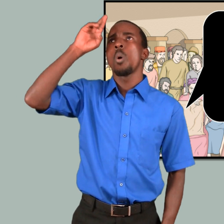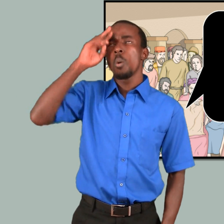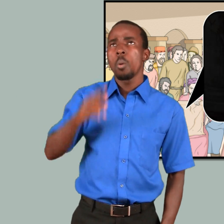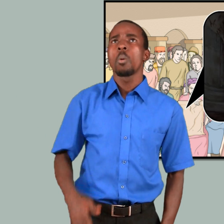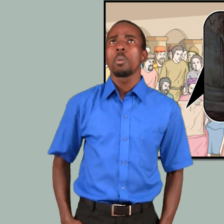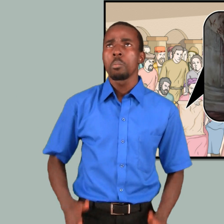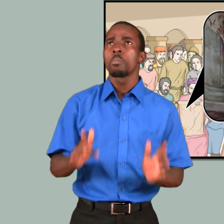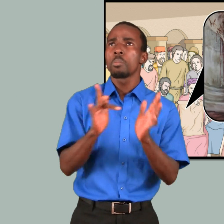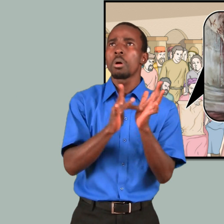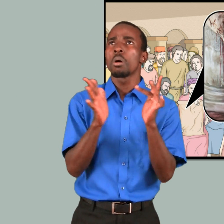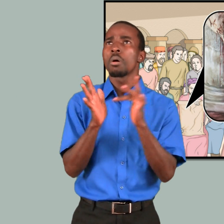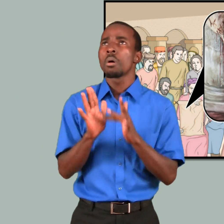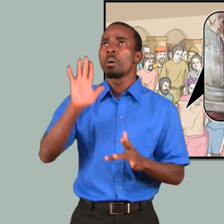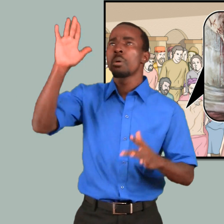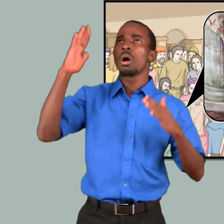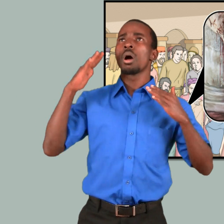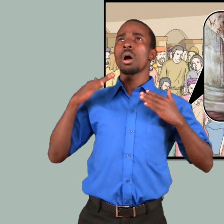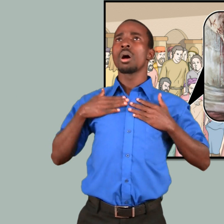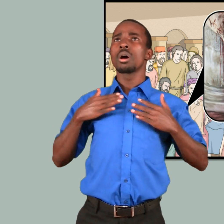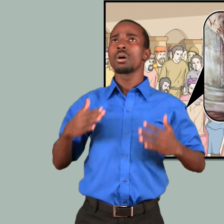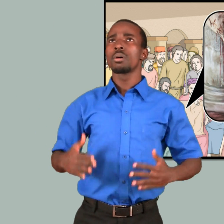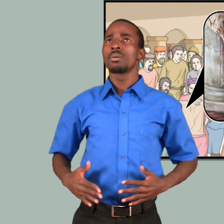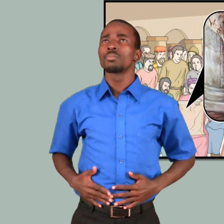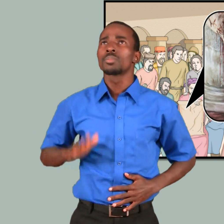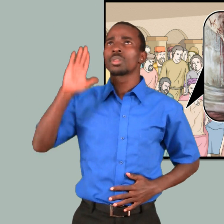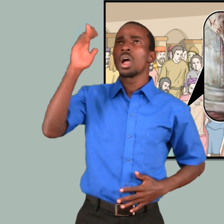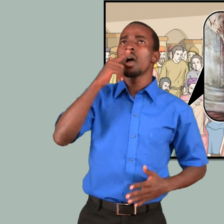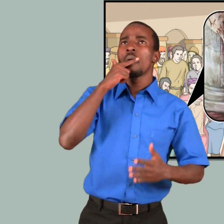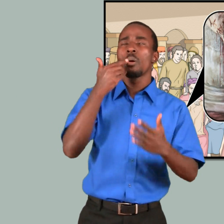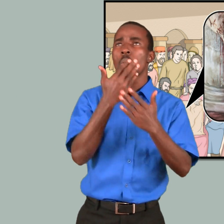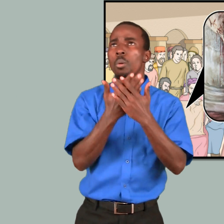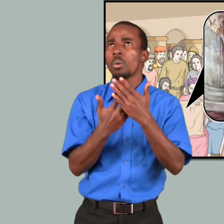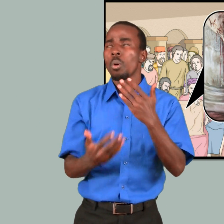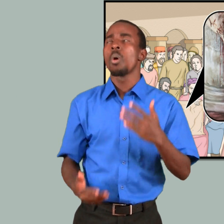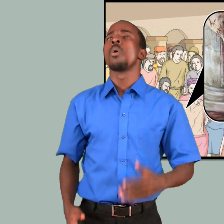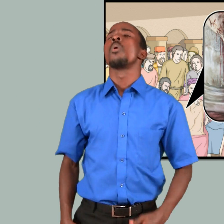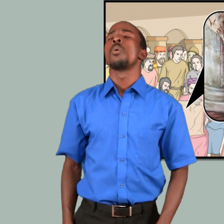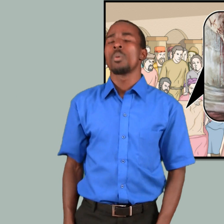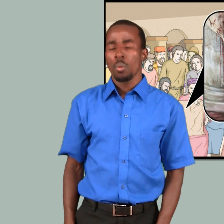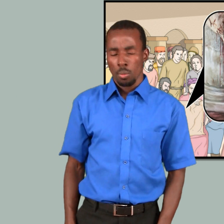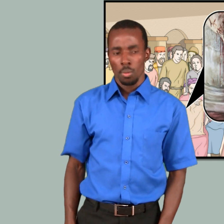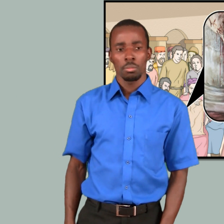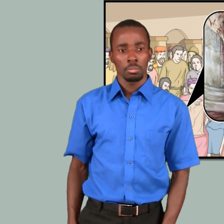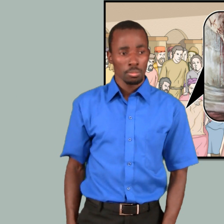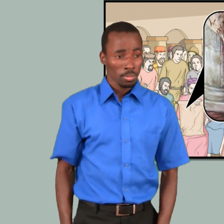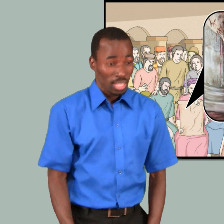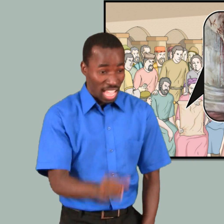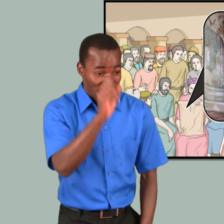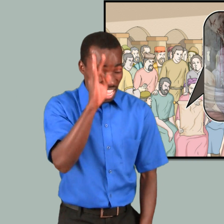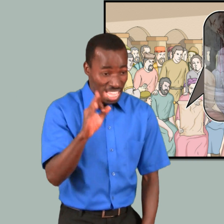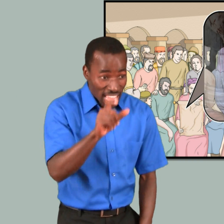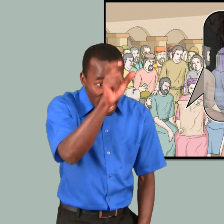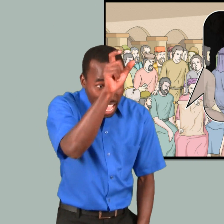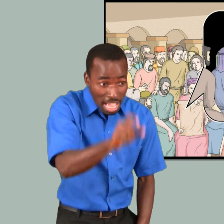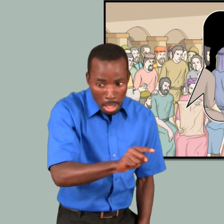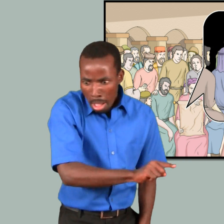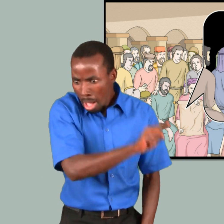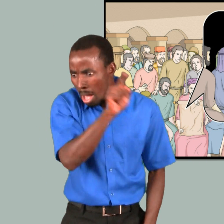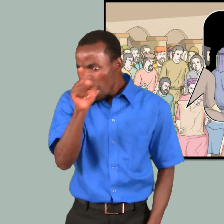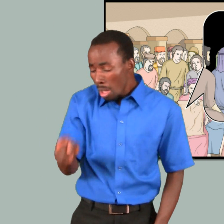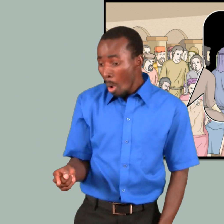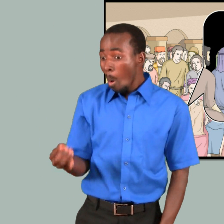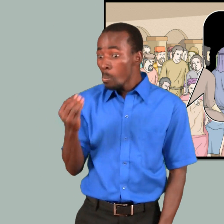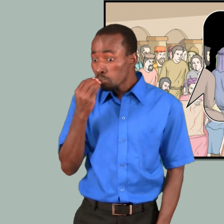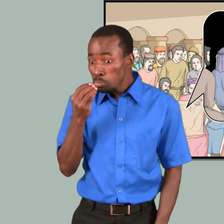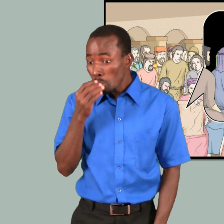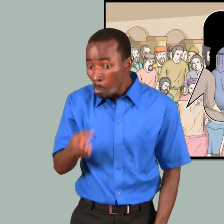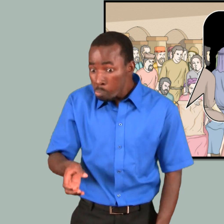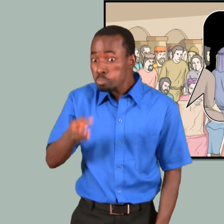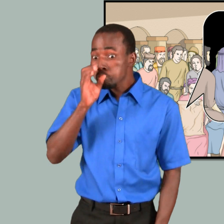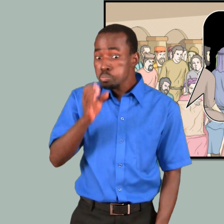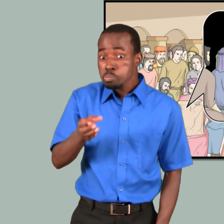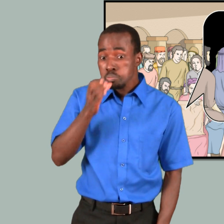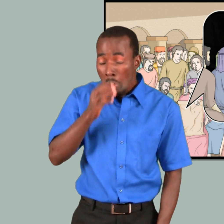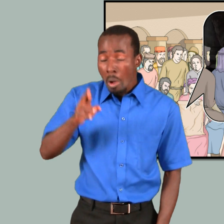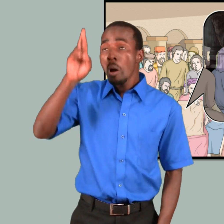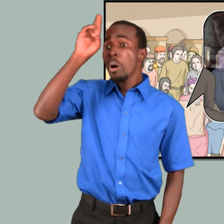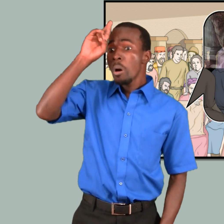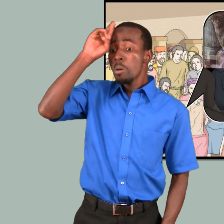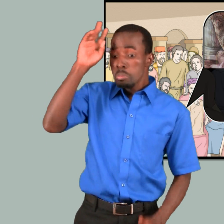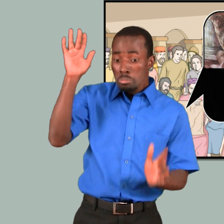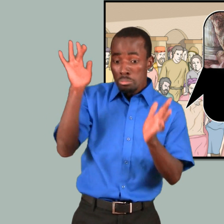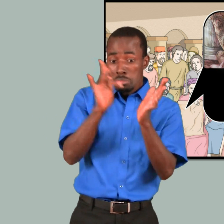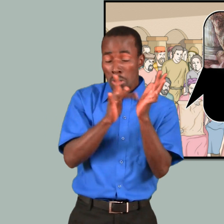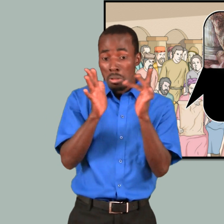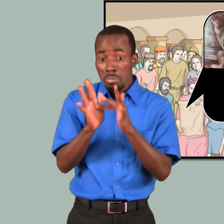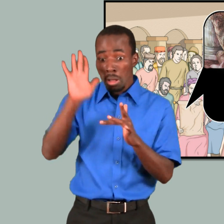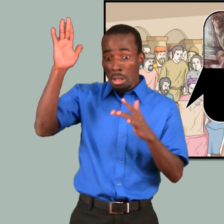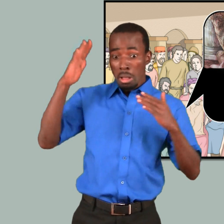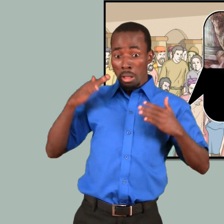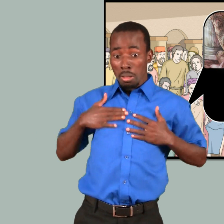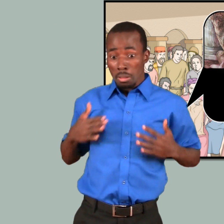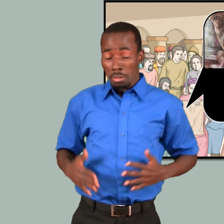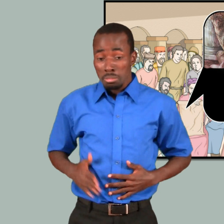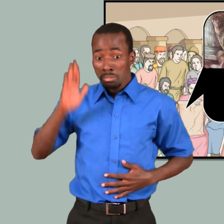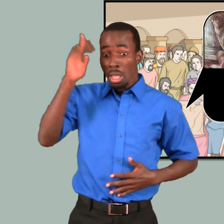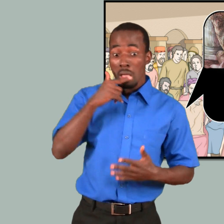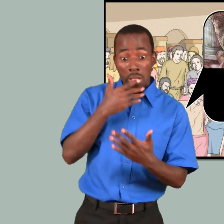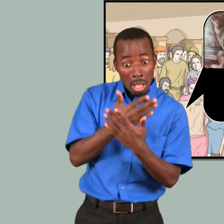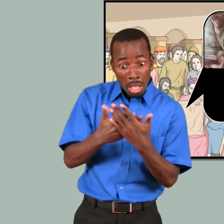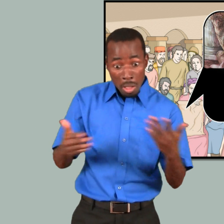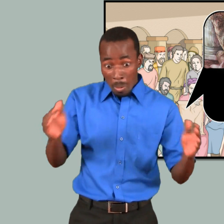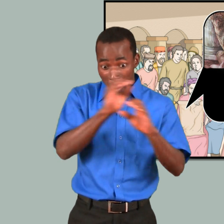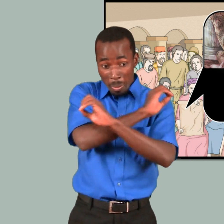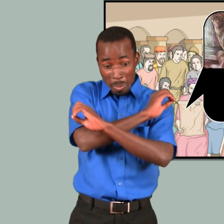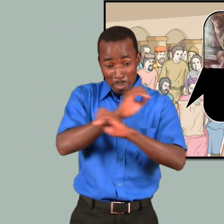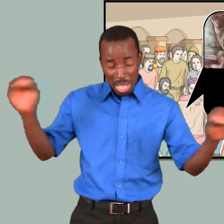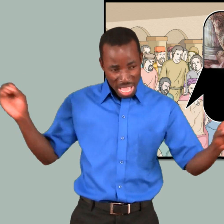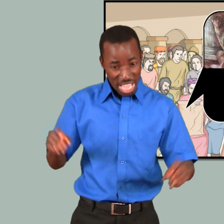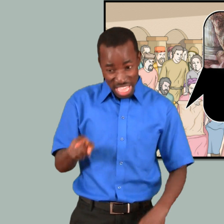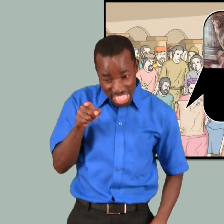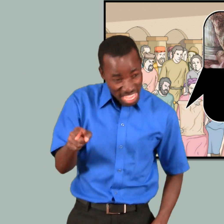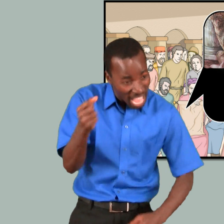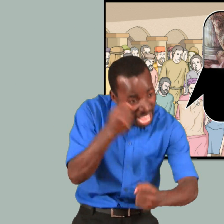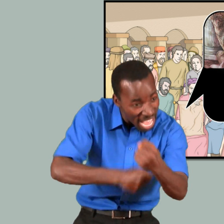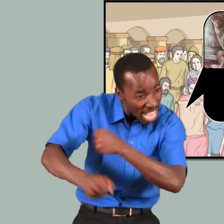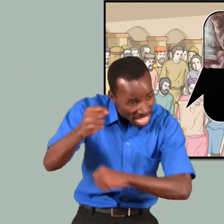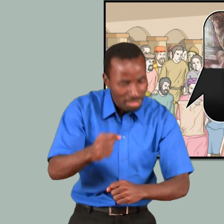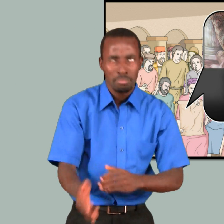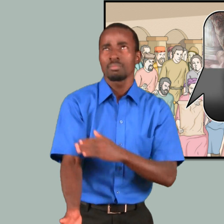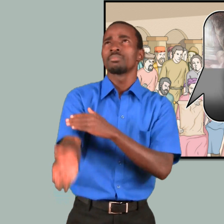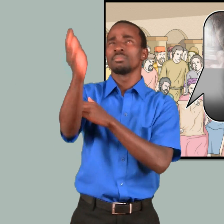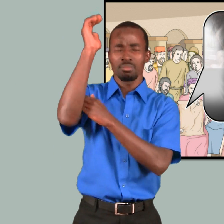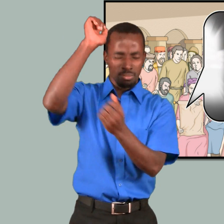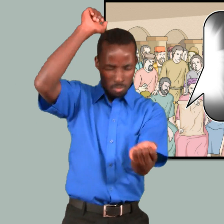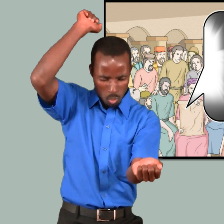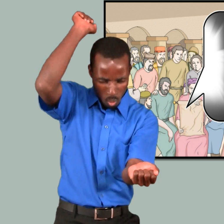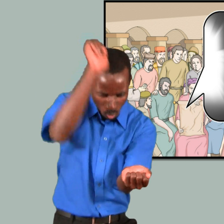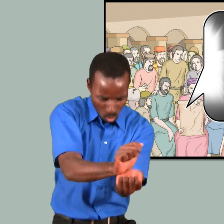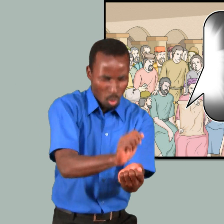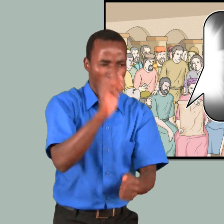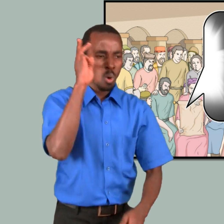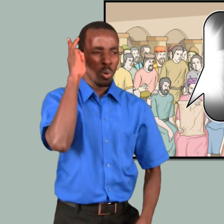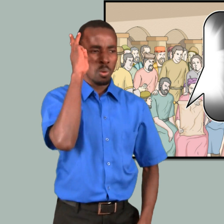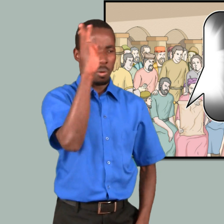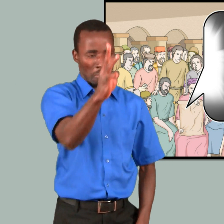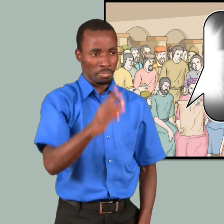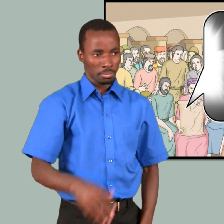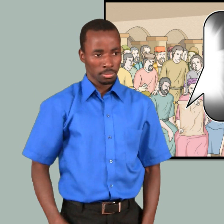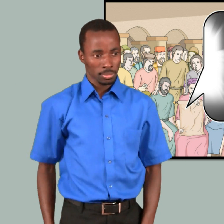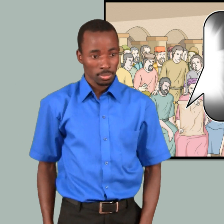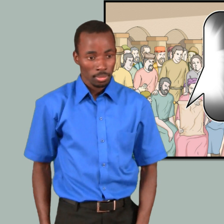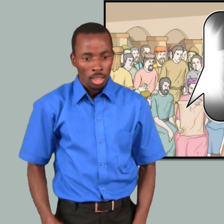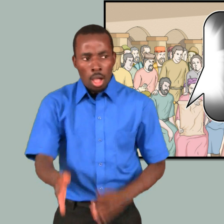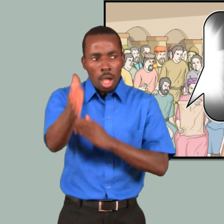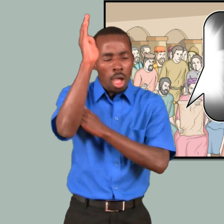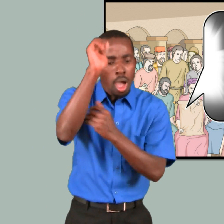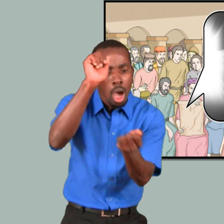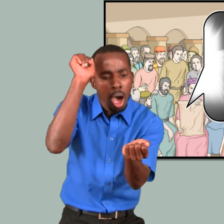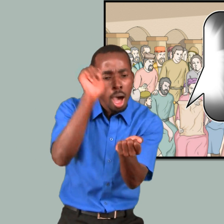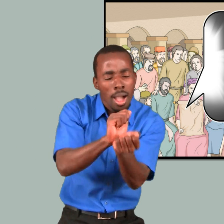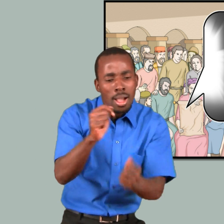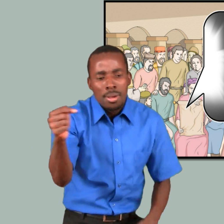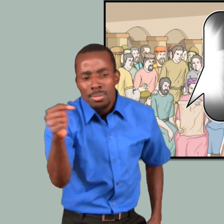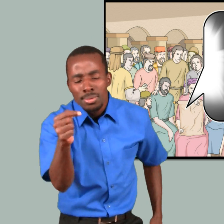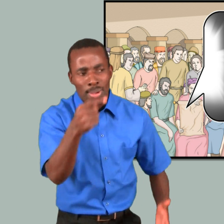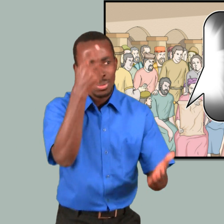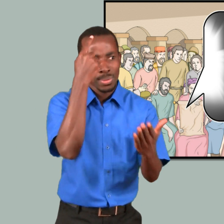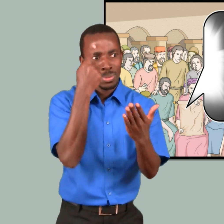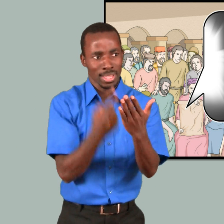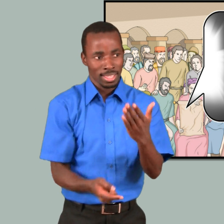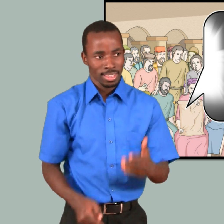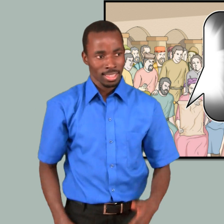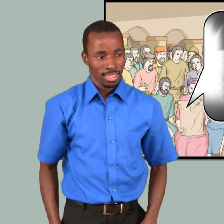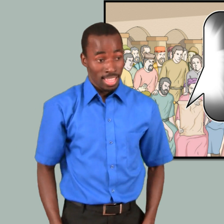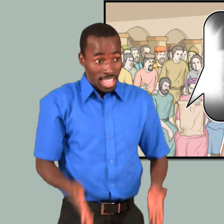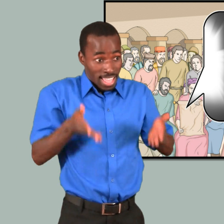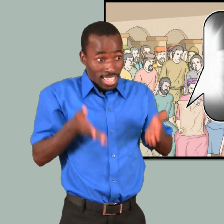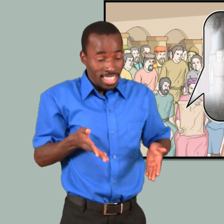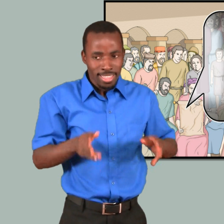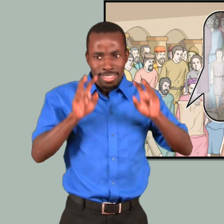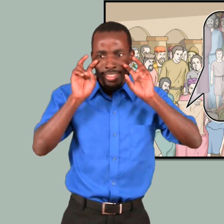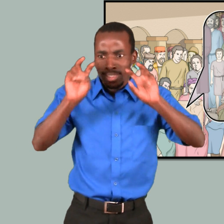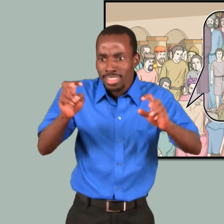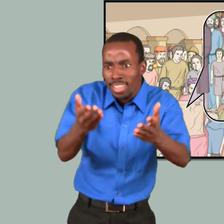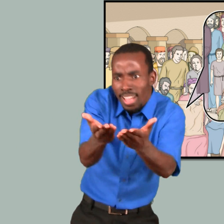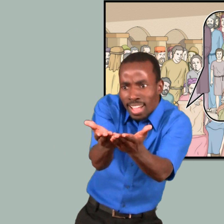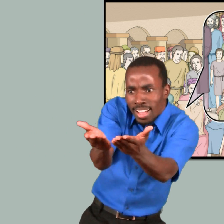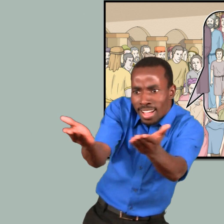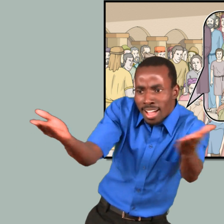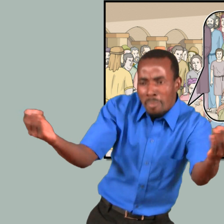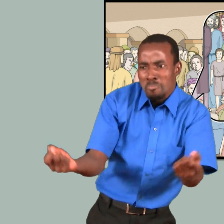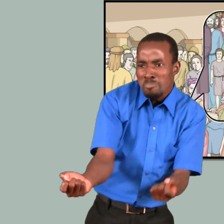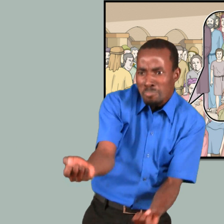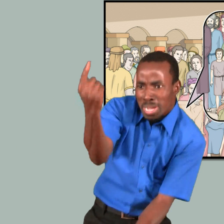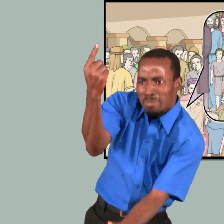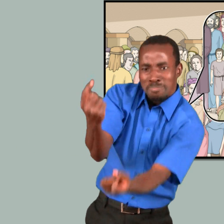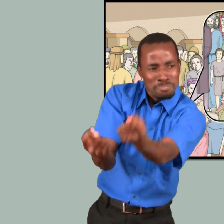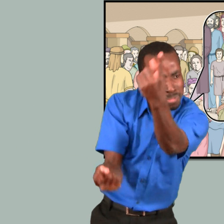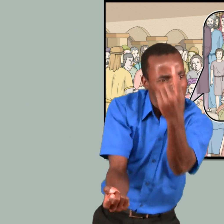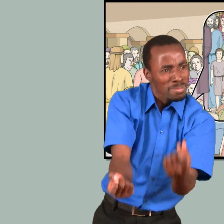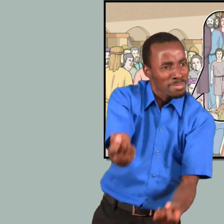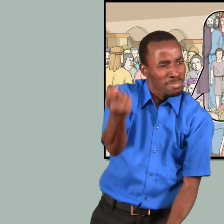For anyone who eats and drinks without recognizing the body eats and drinks judgment on himself.